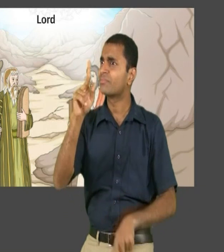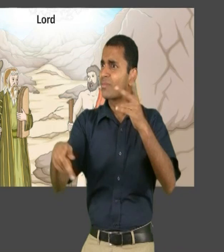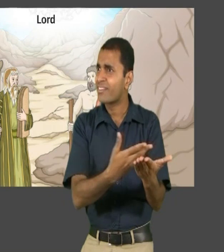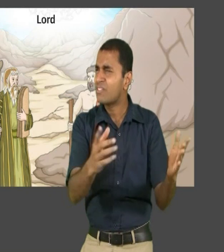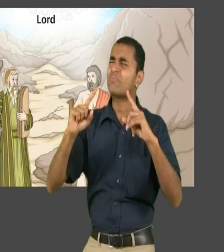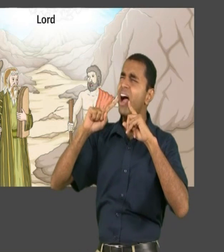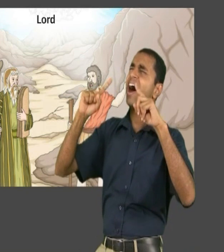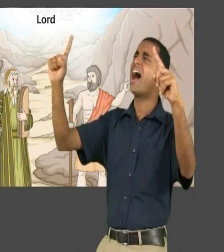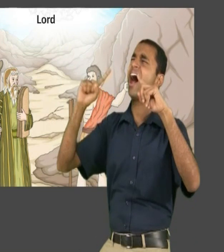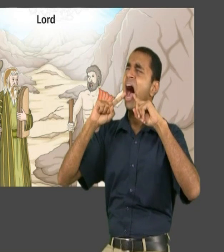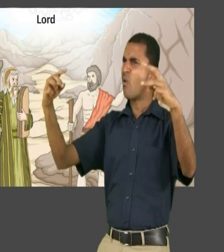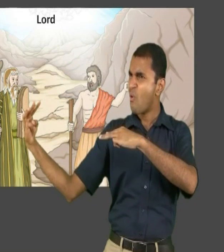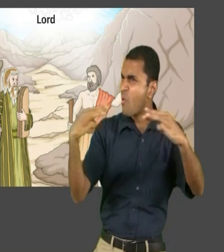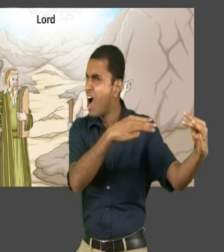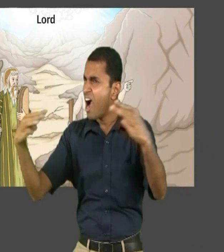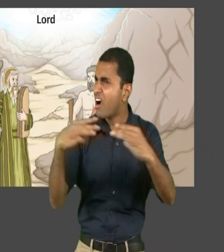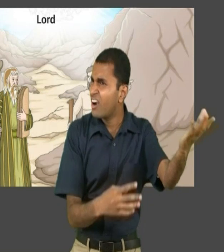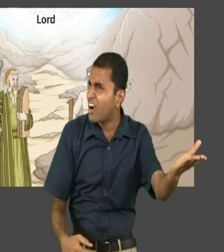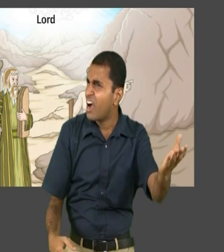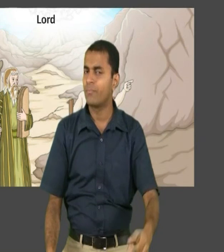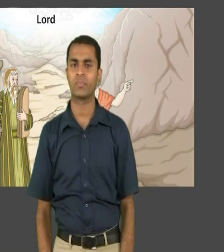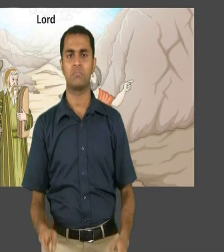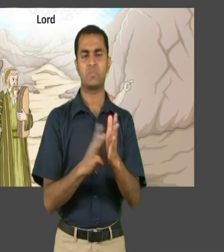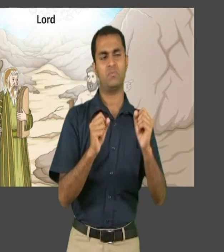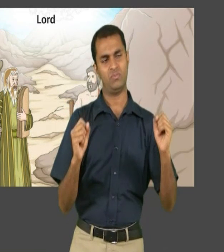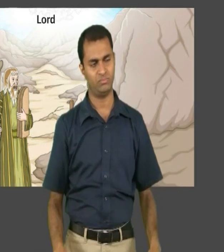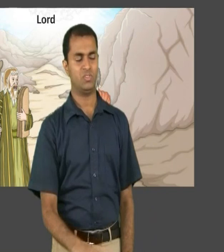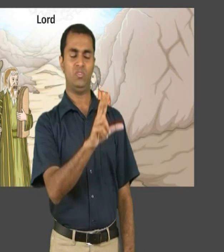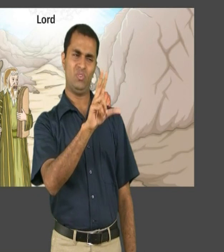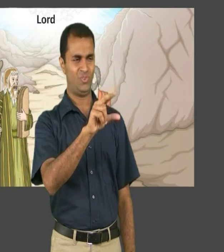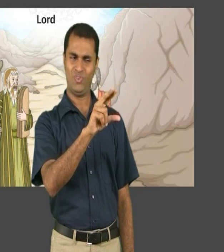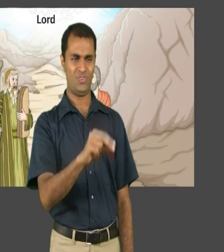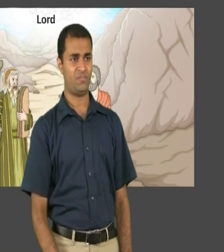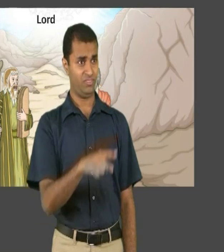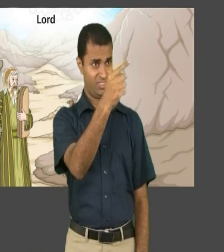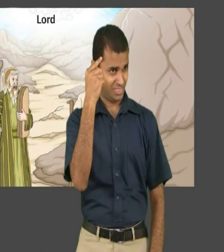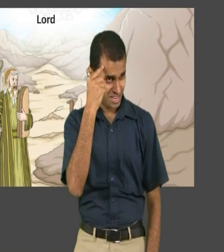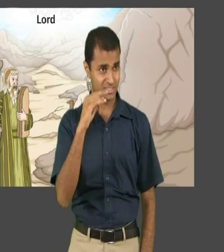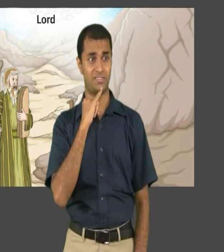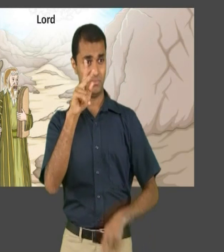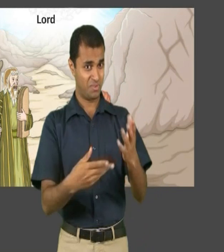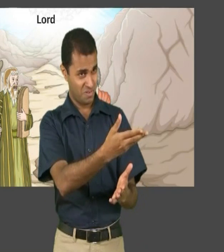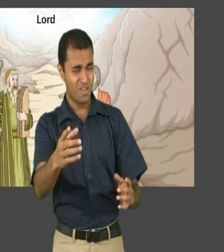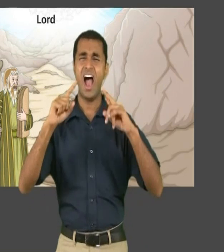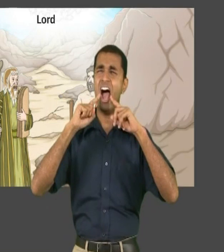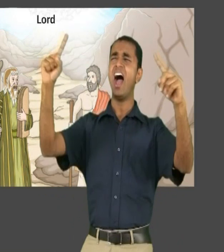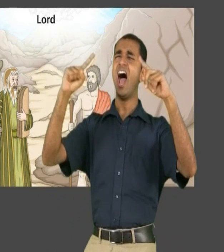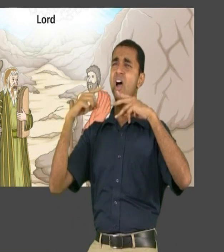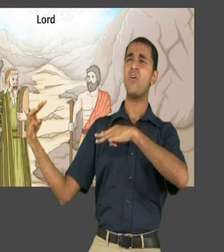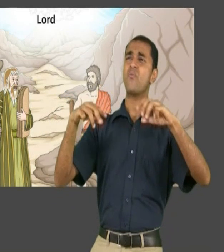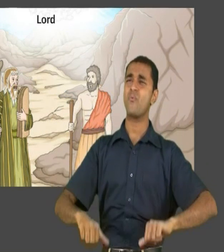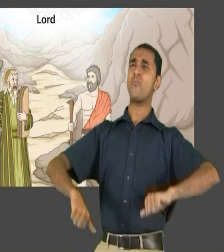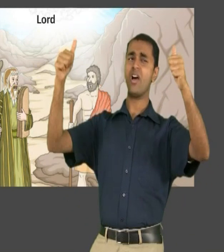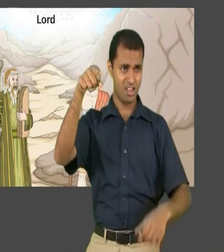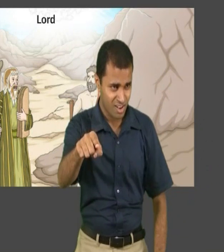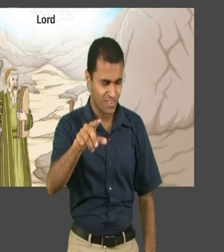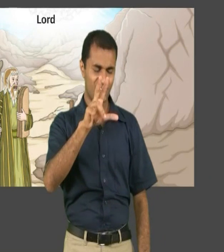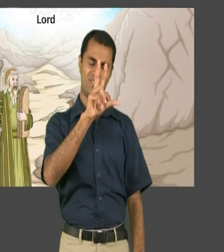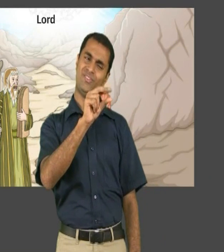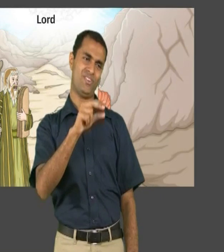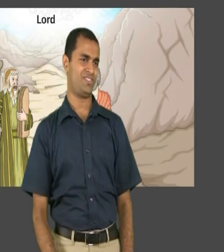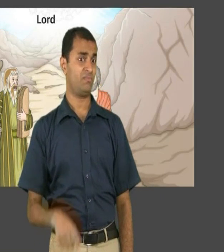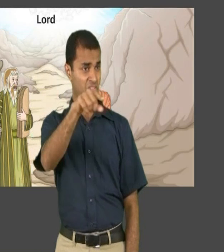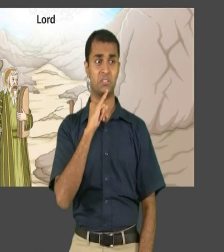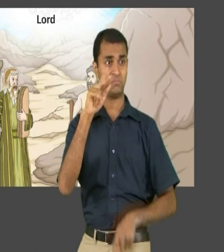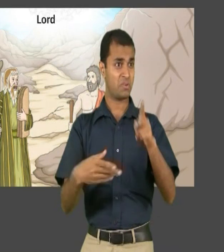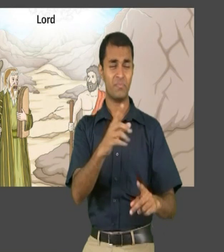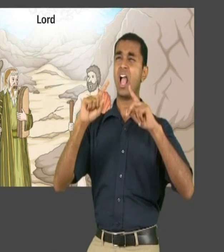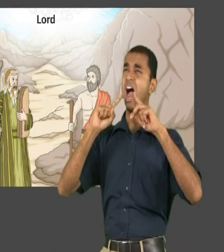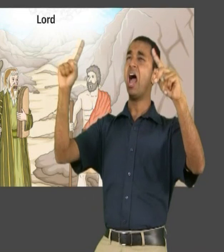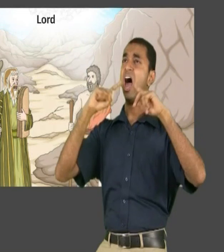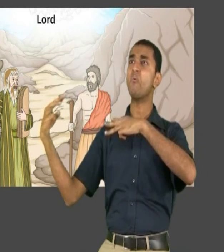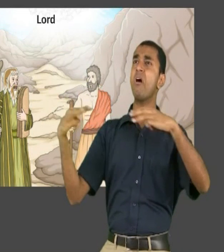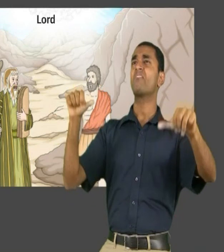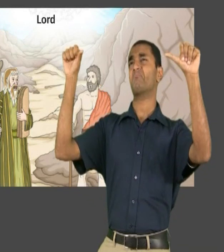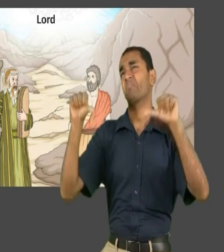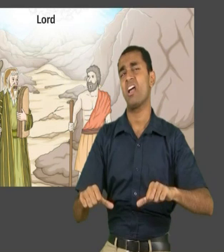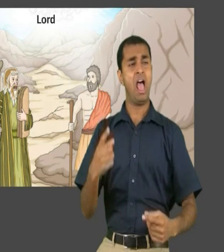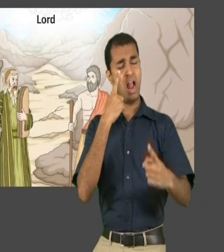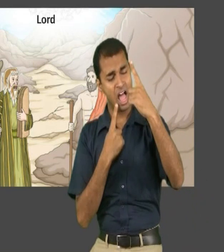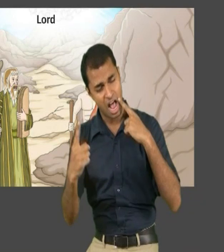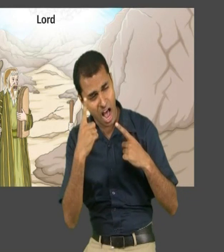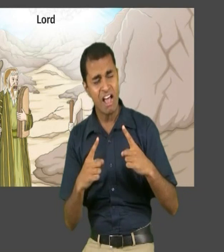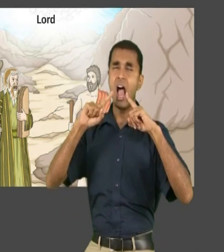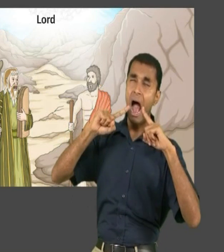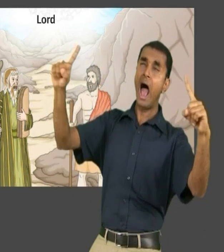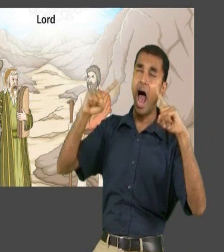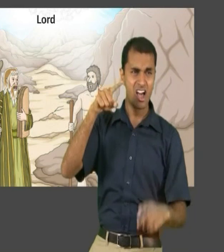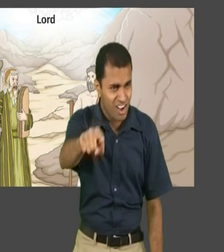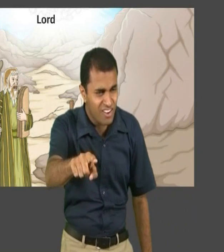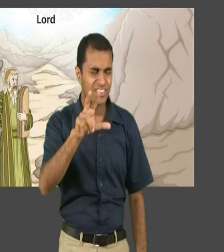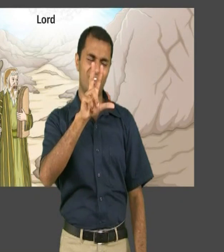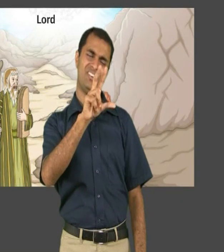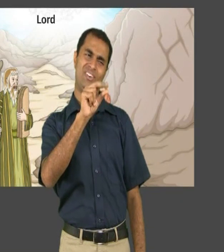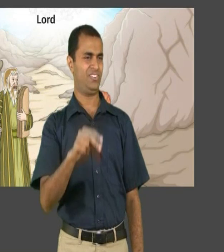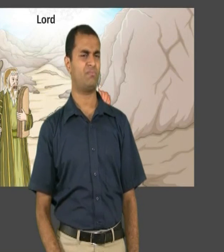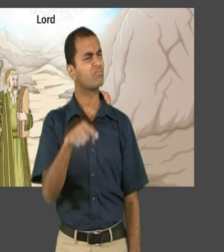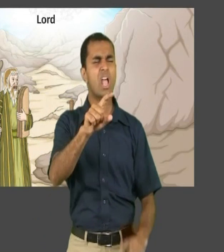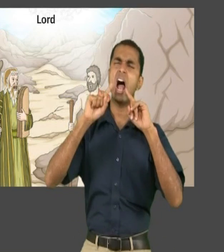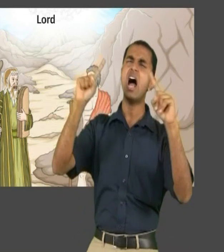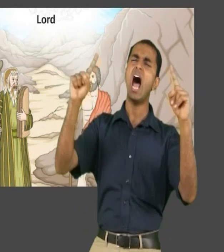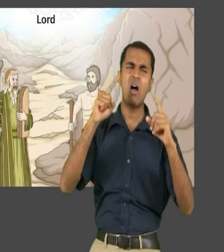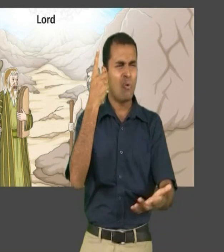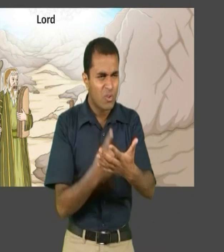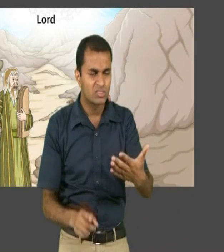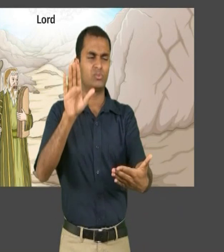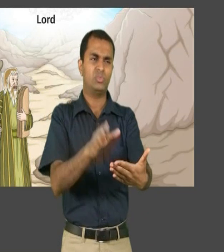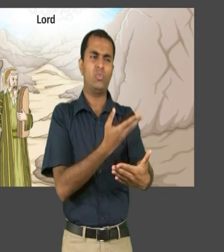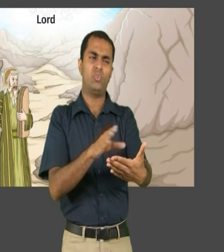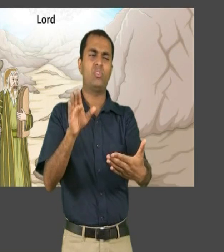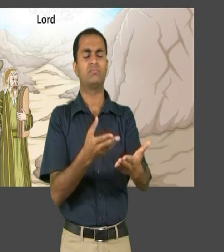But Moses replied: “It is neither the cry of victory nor the cry of defeat;